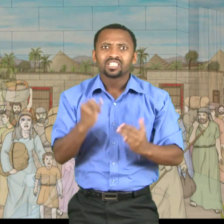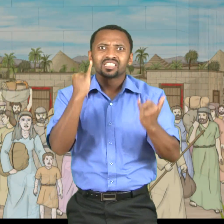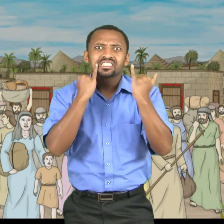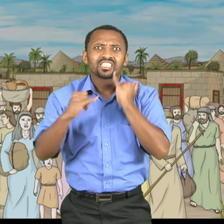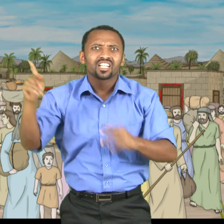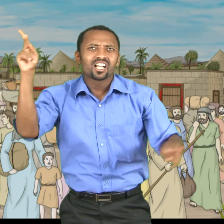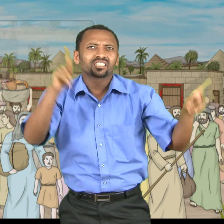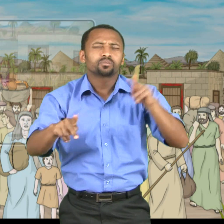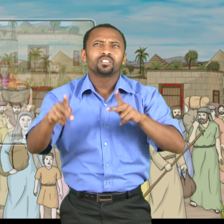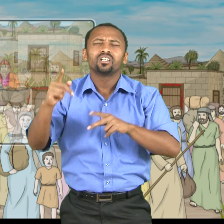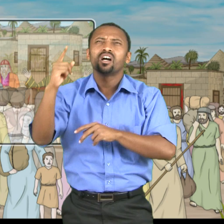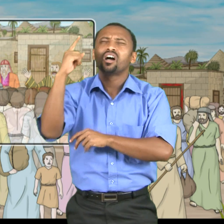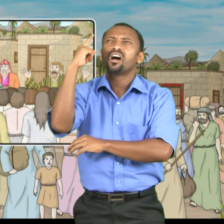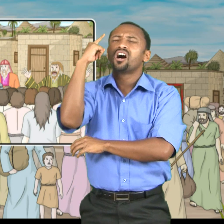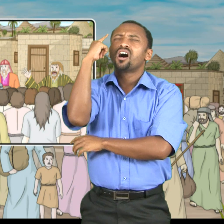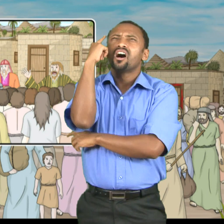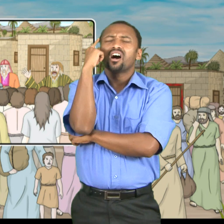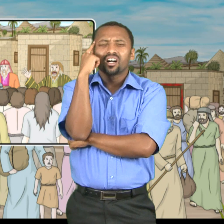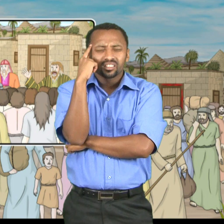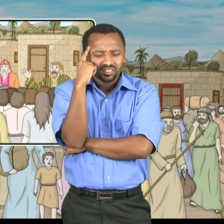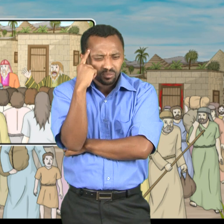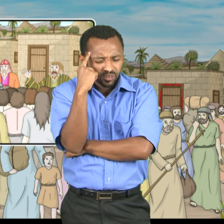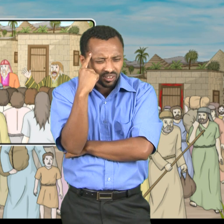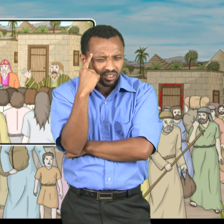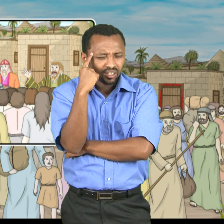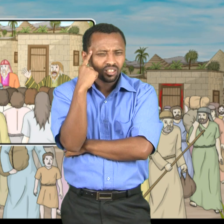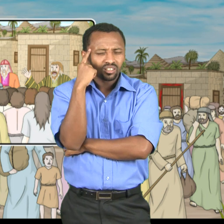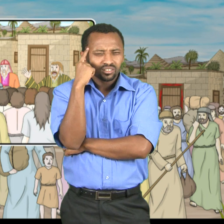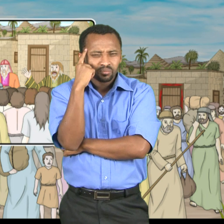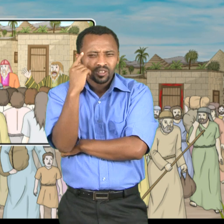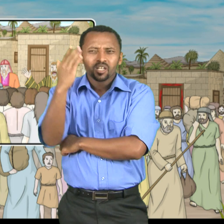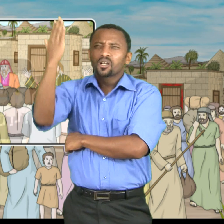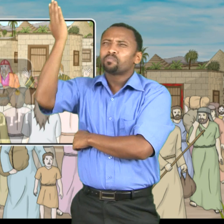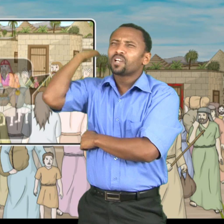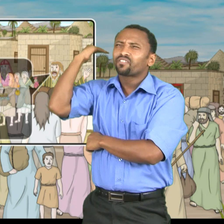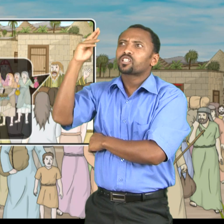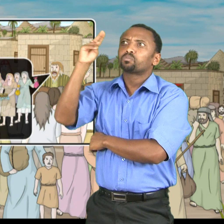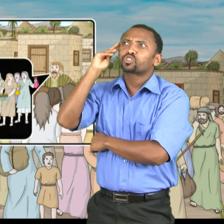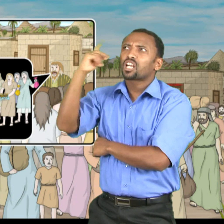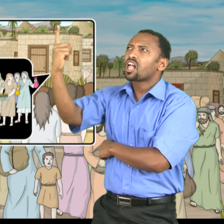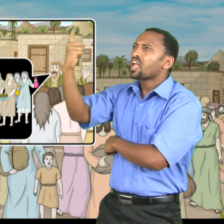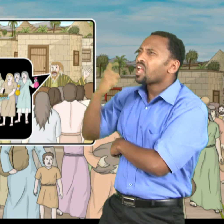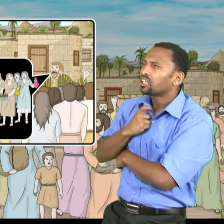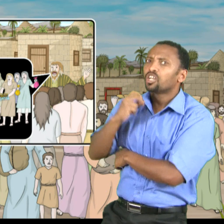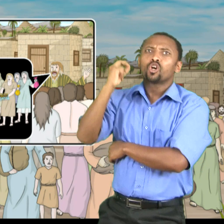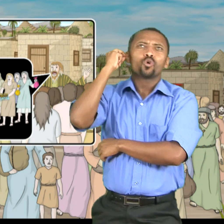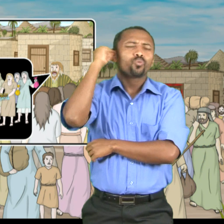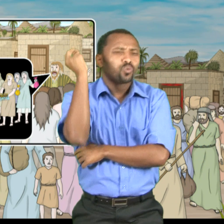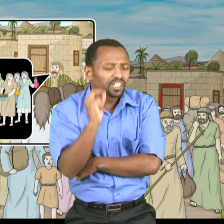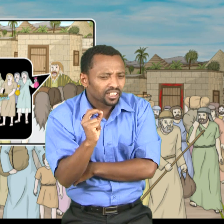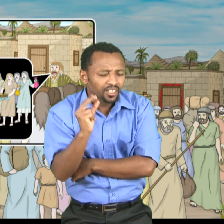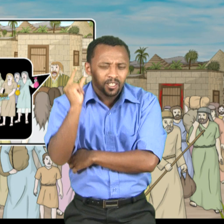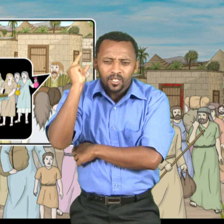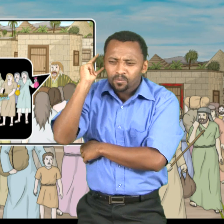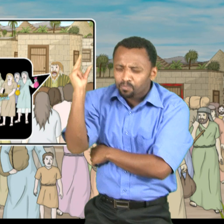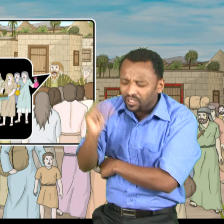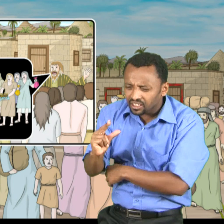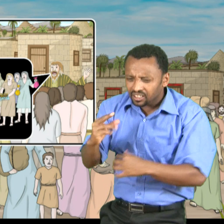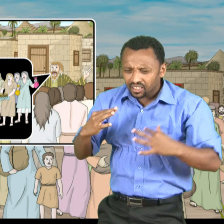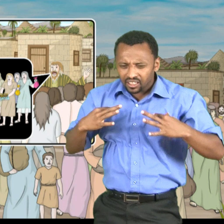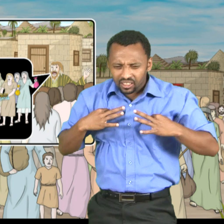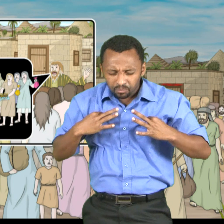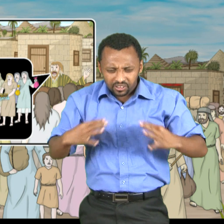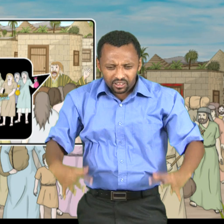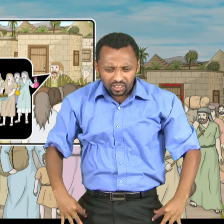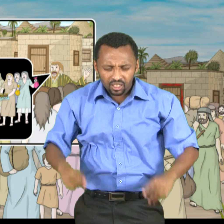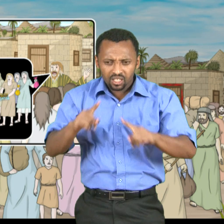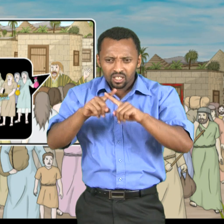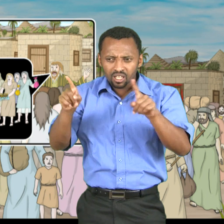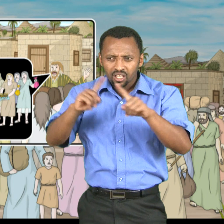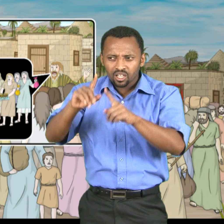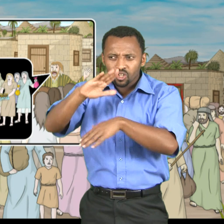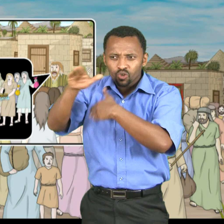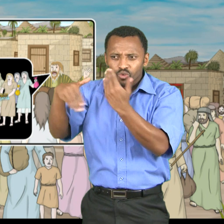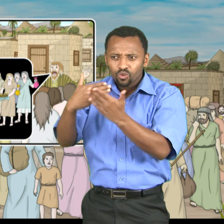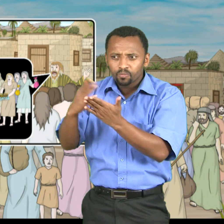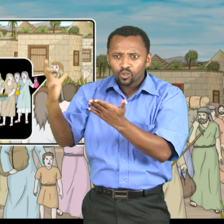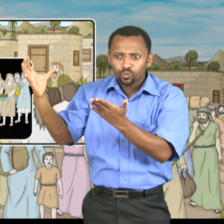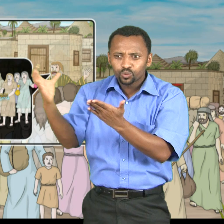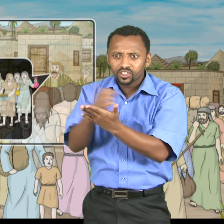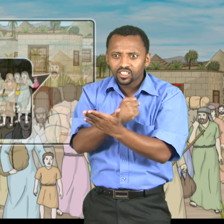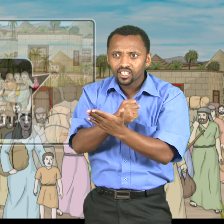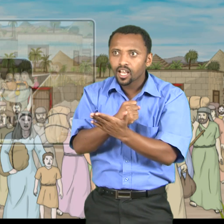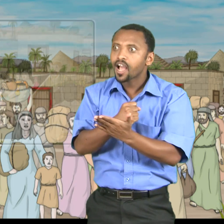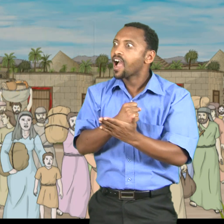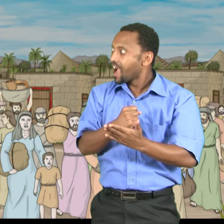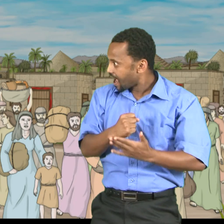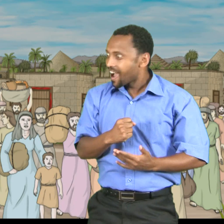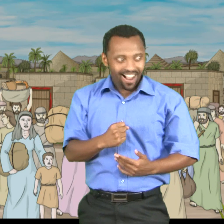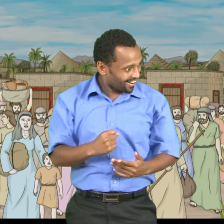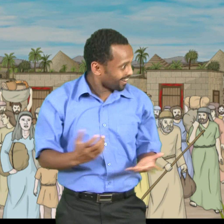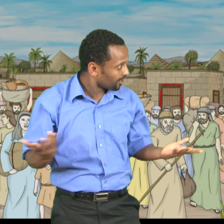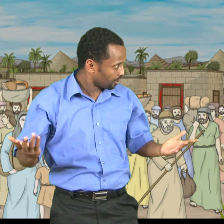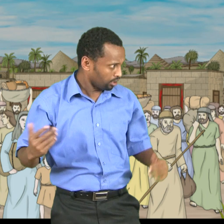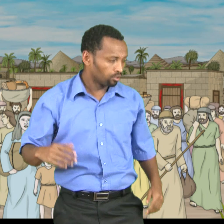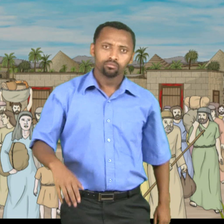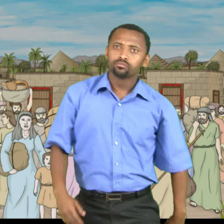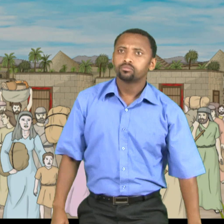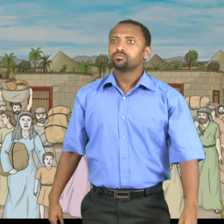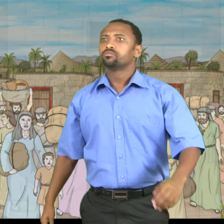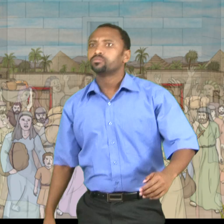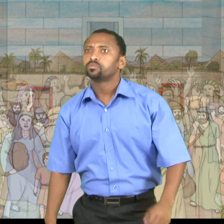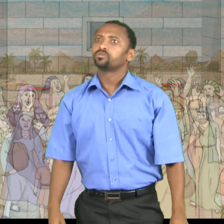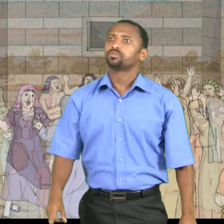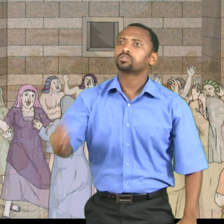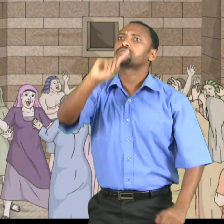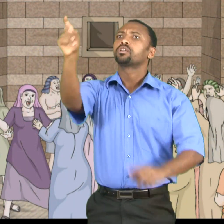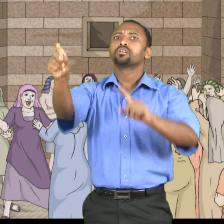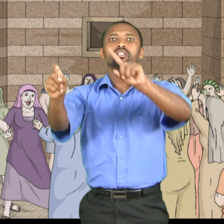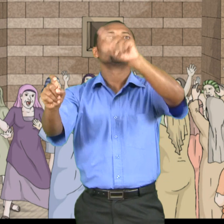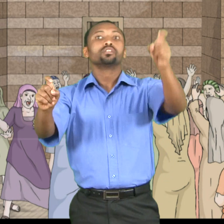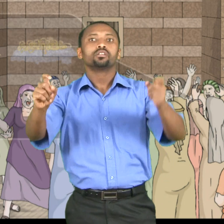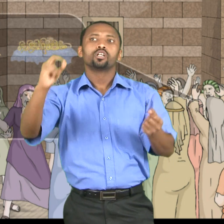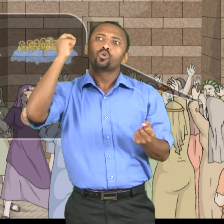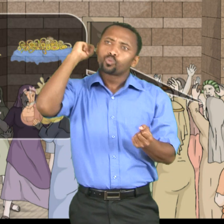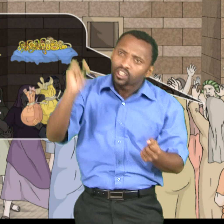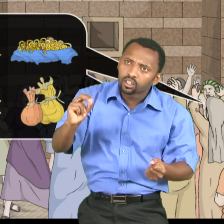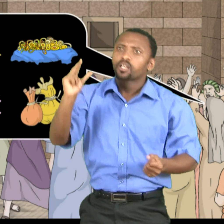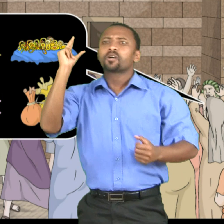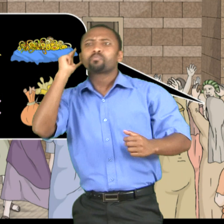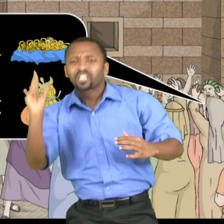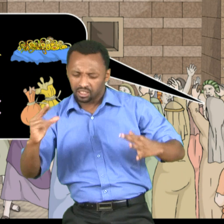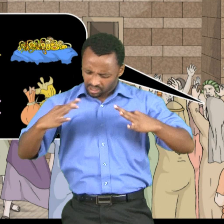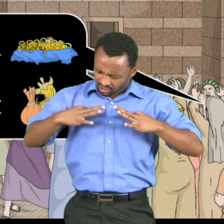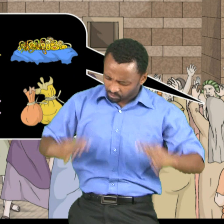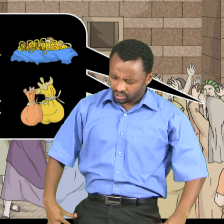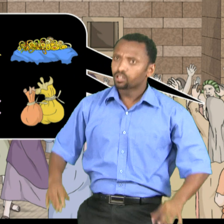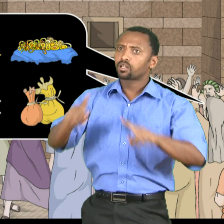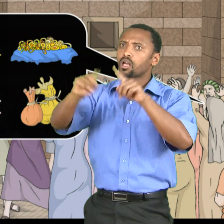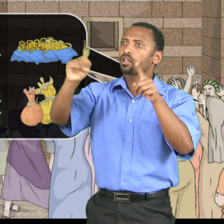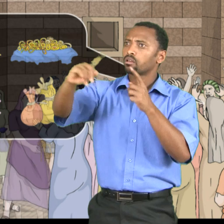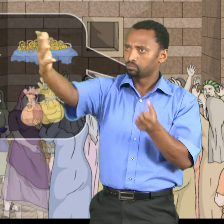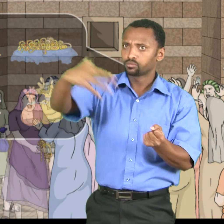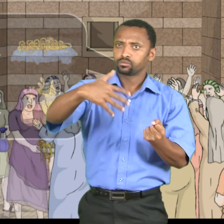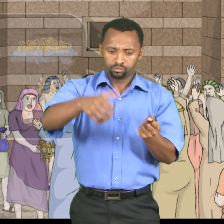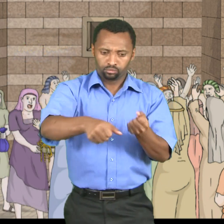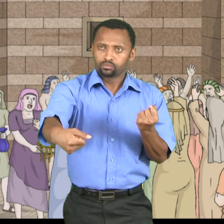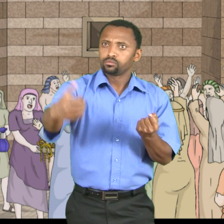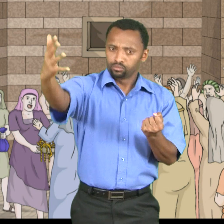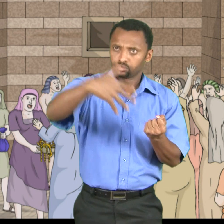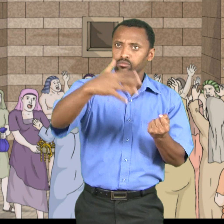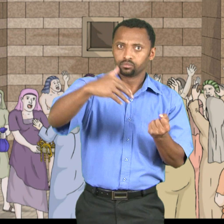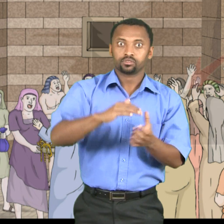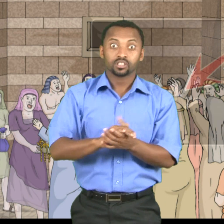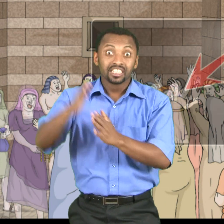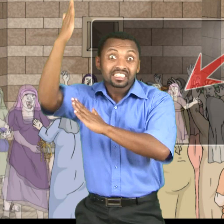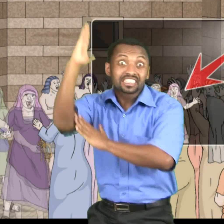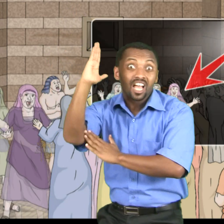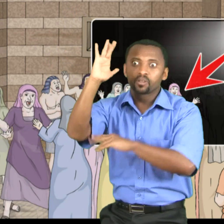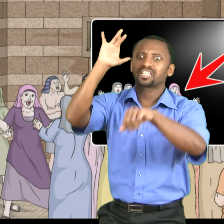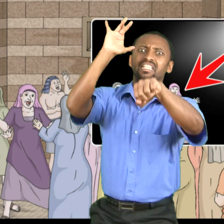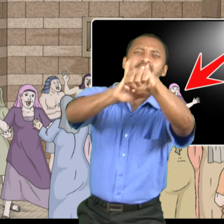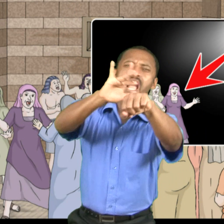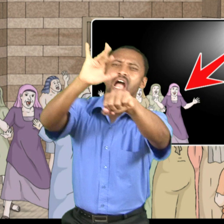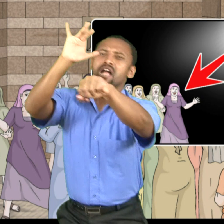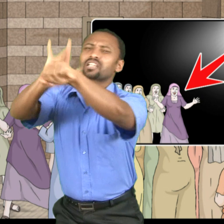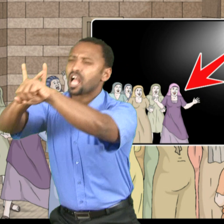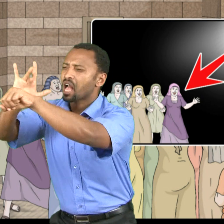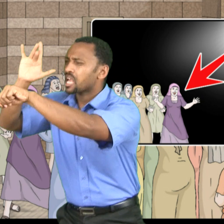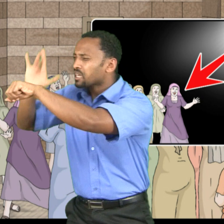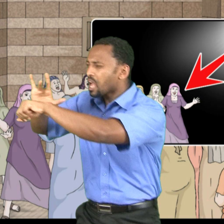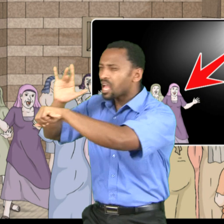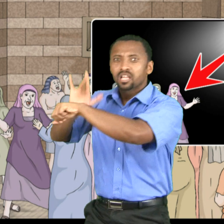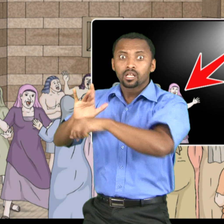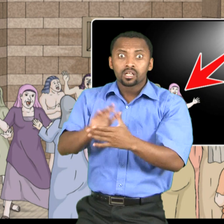Furthermore, the Israelites acted on Moses’ word and asked the Egyptians for articles of silver and gold, and for clothing.